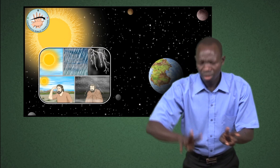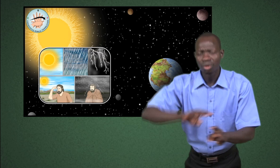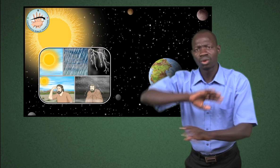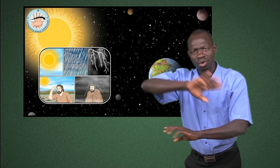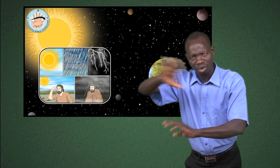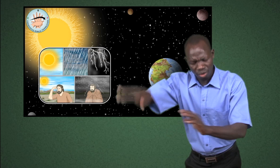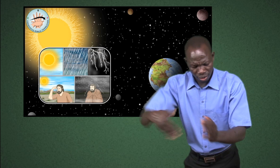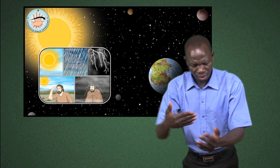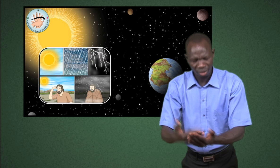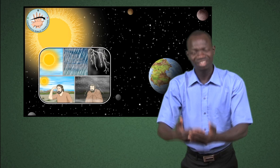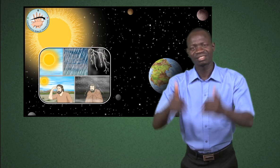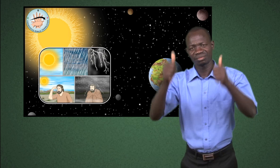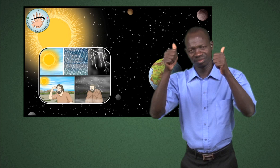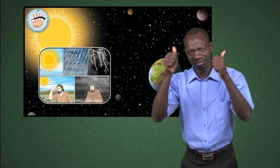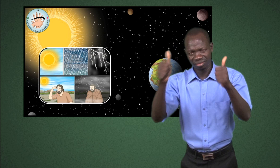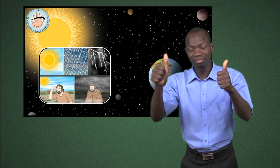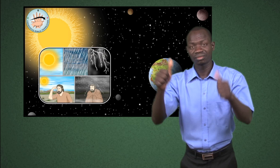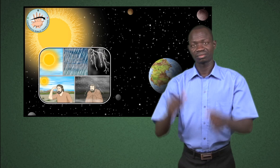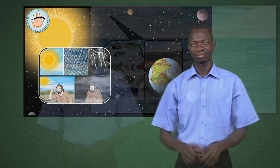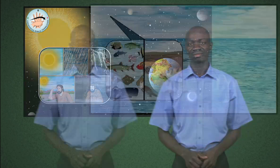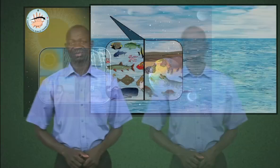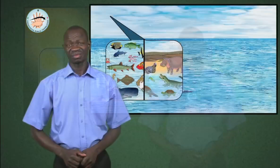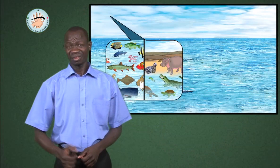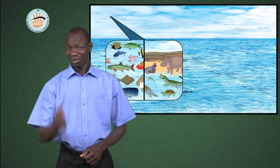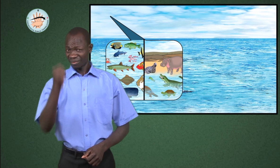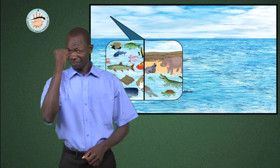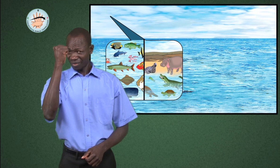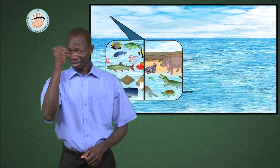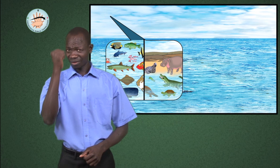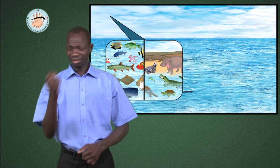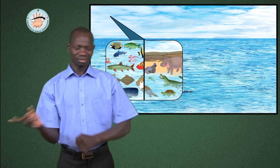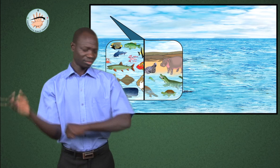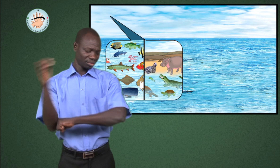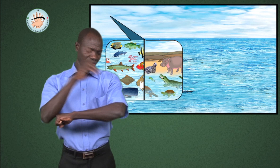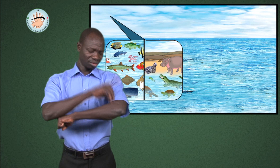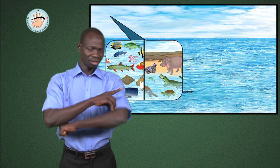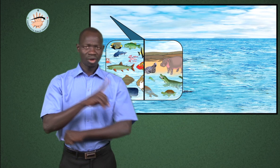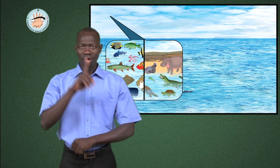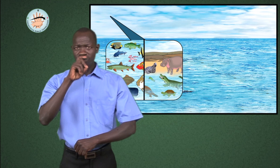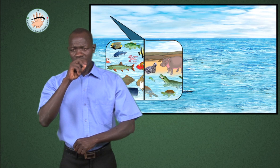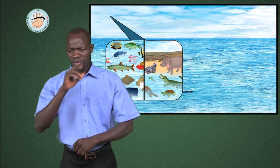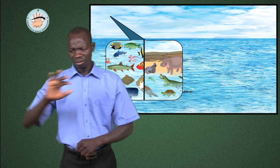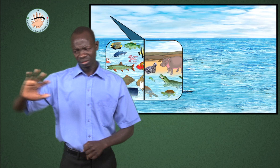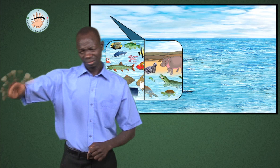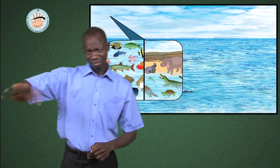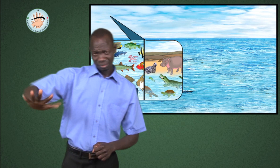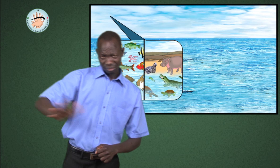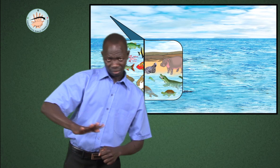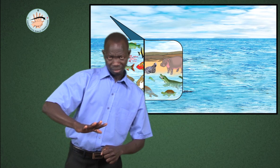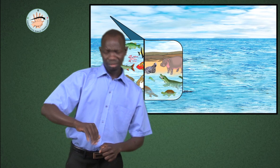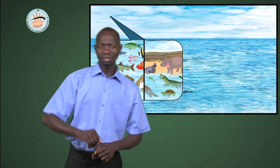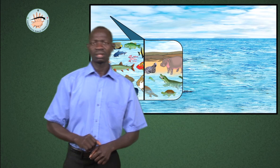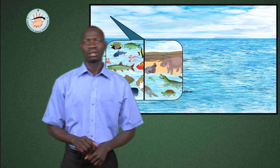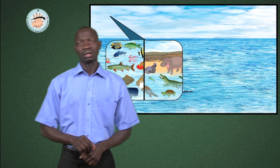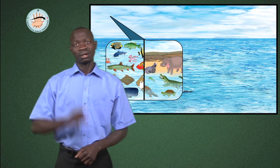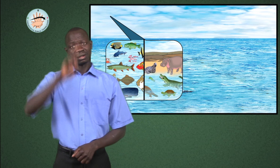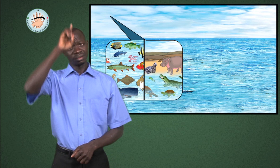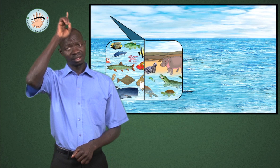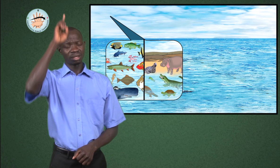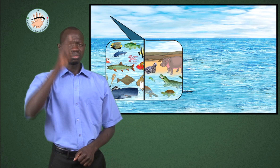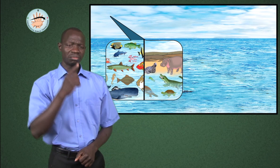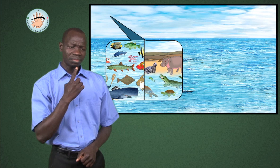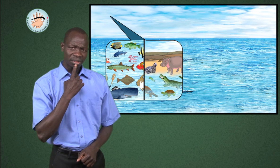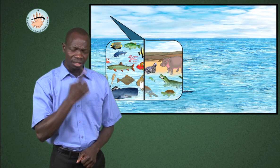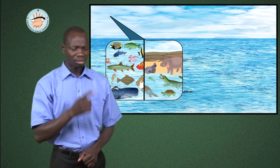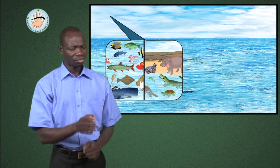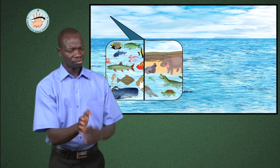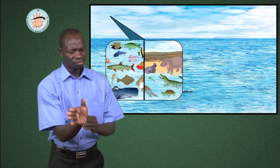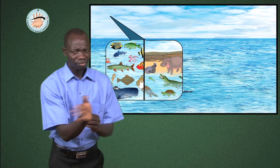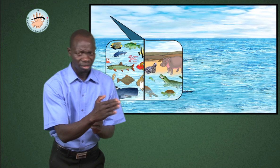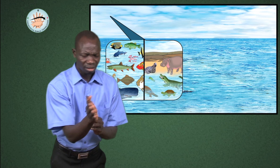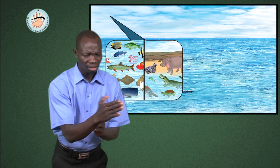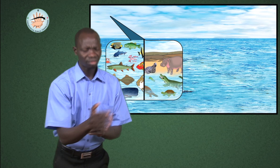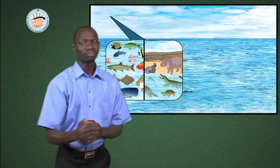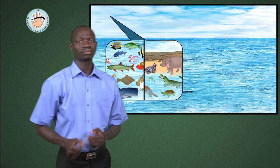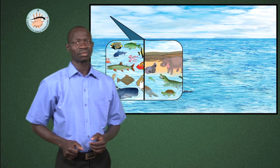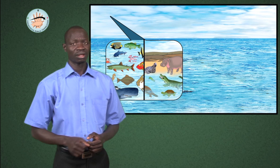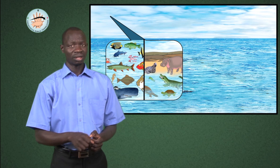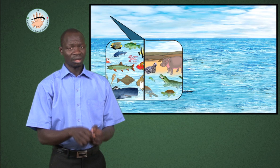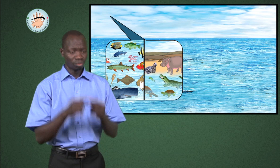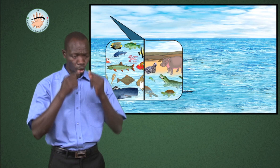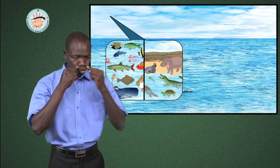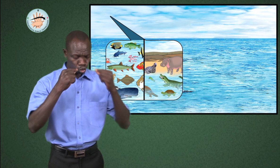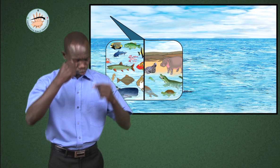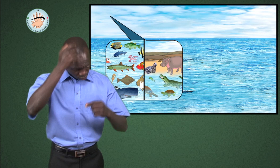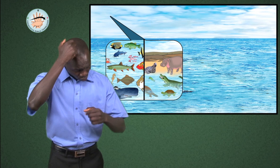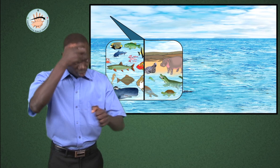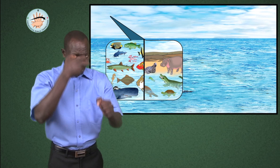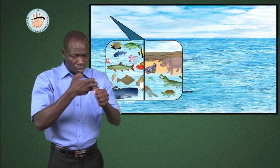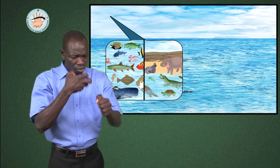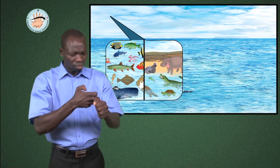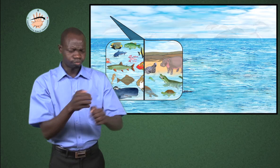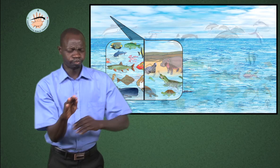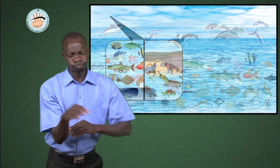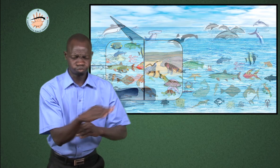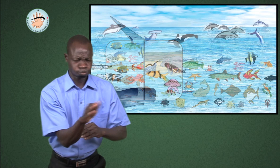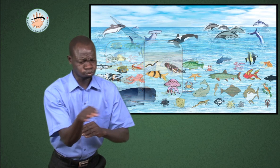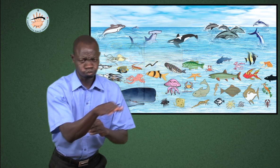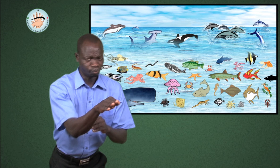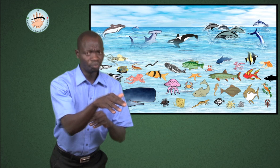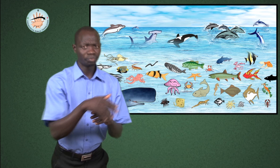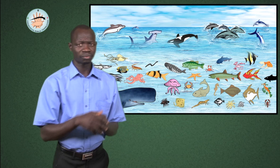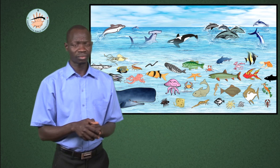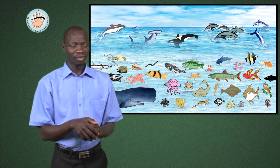And God said, “Let the waters teem with living creatures, and let birds fly above the earth in the open expanse of the sky.”